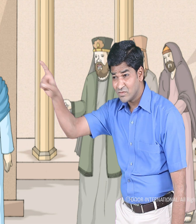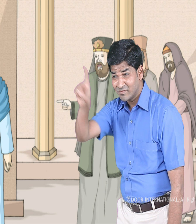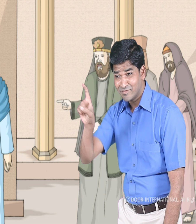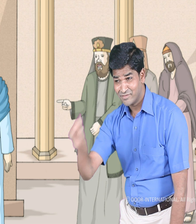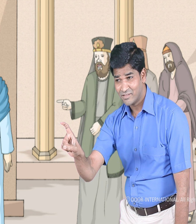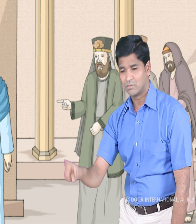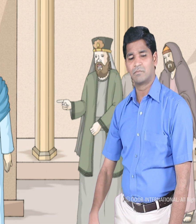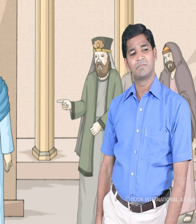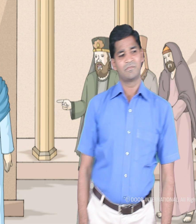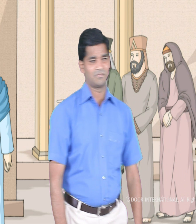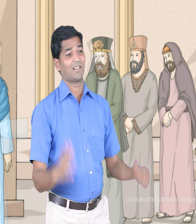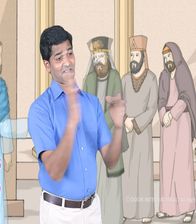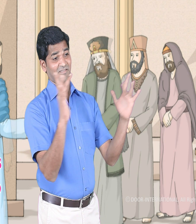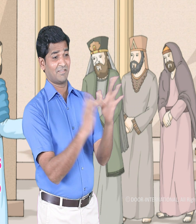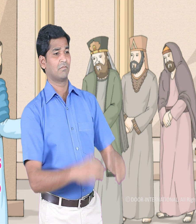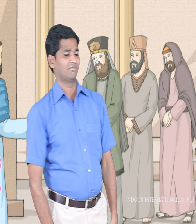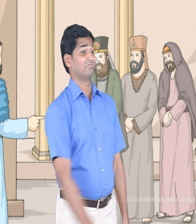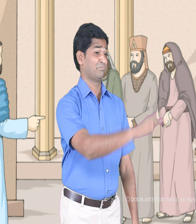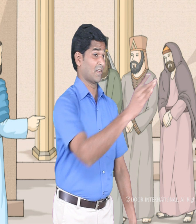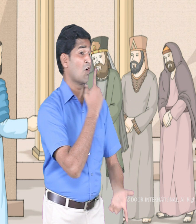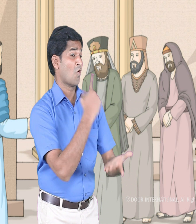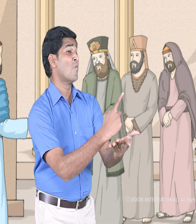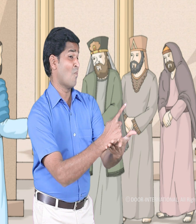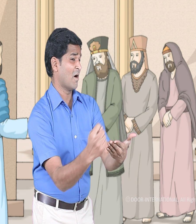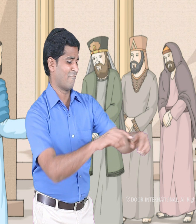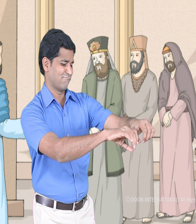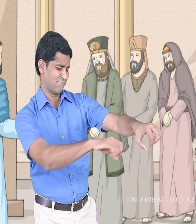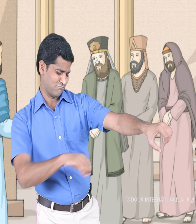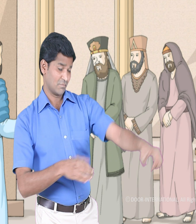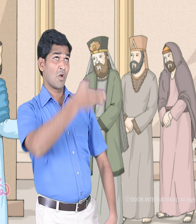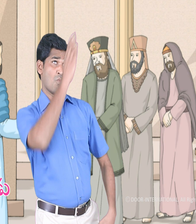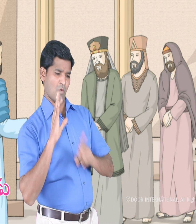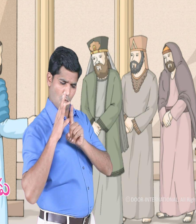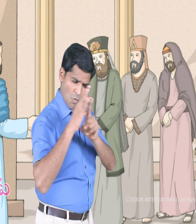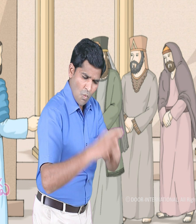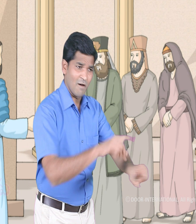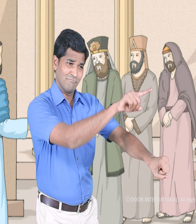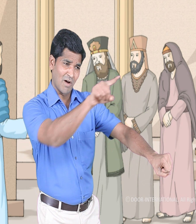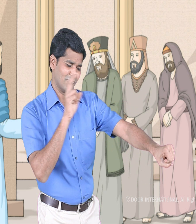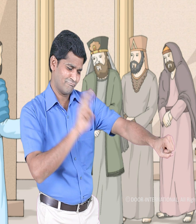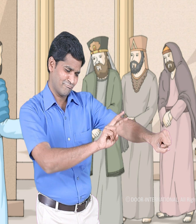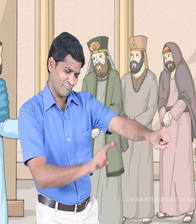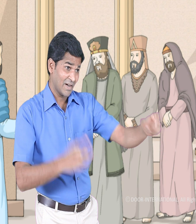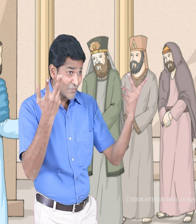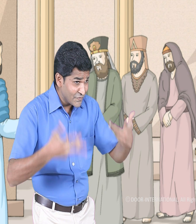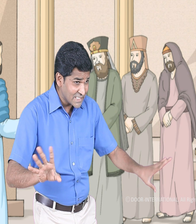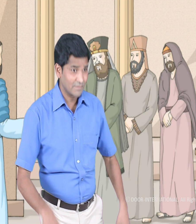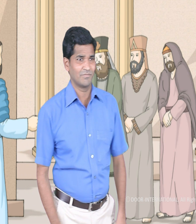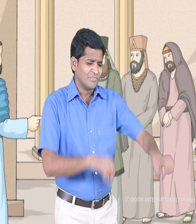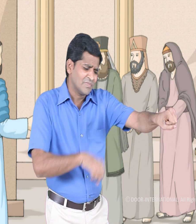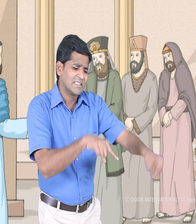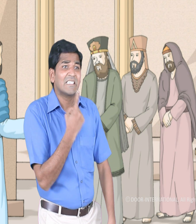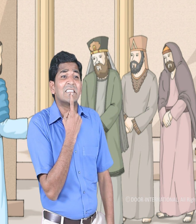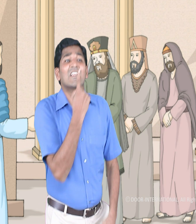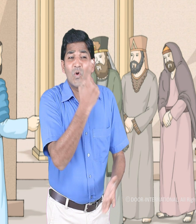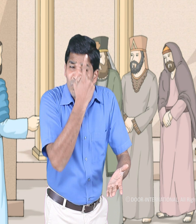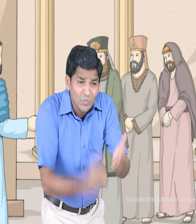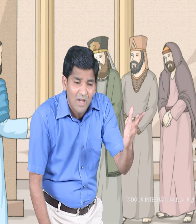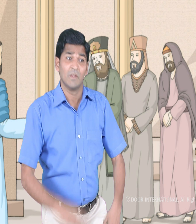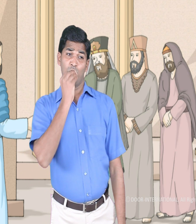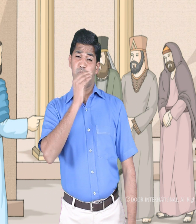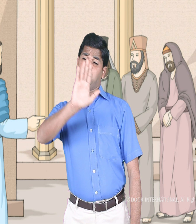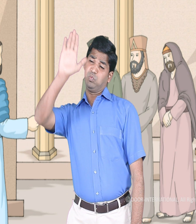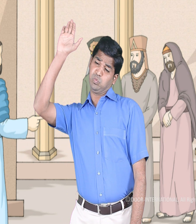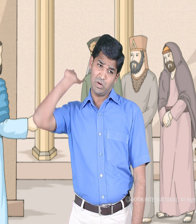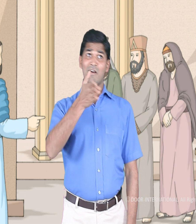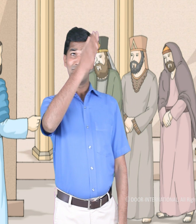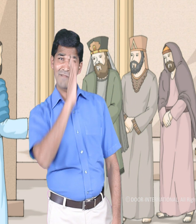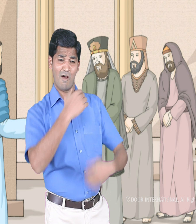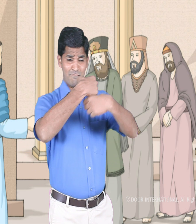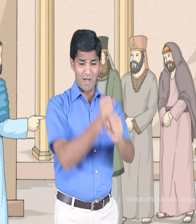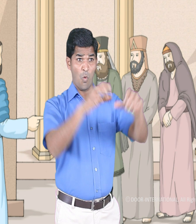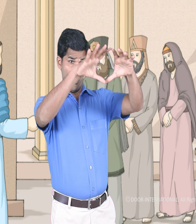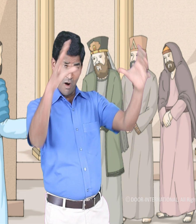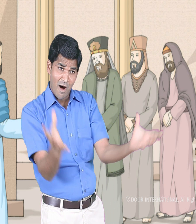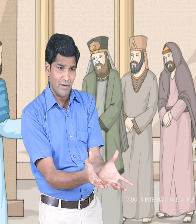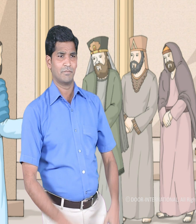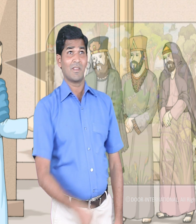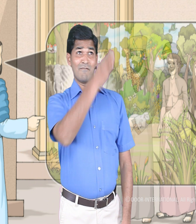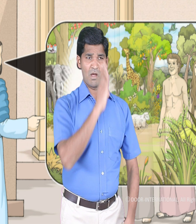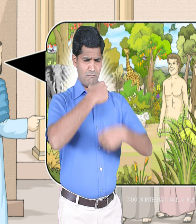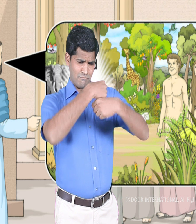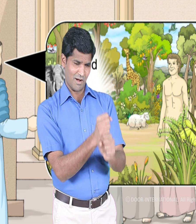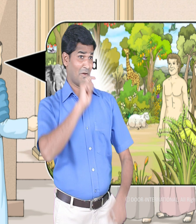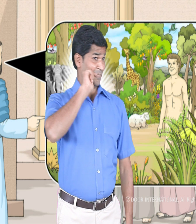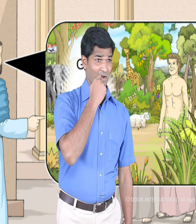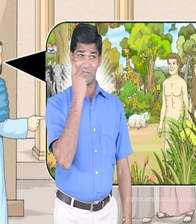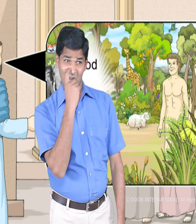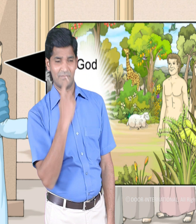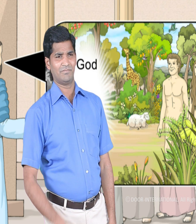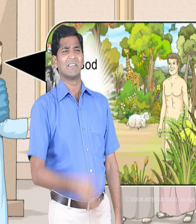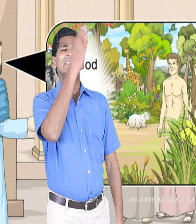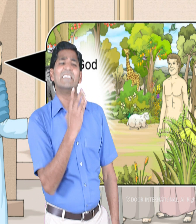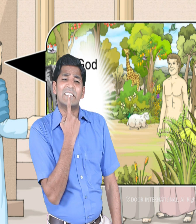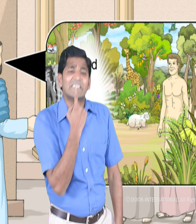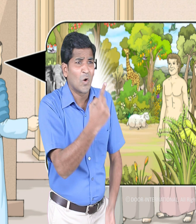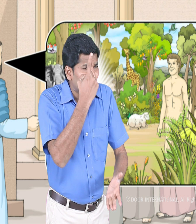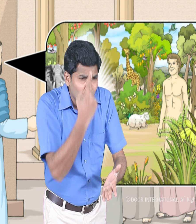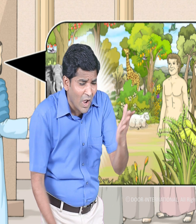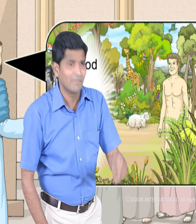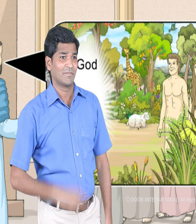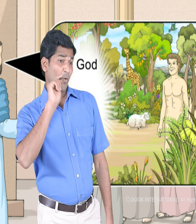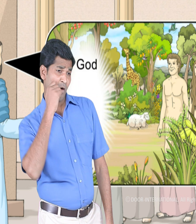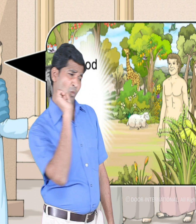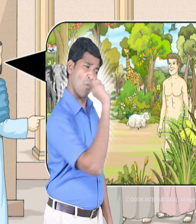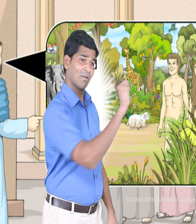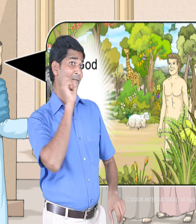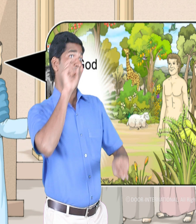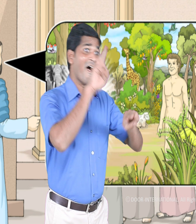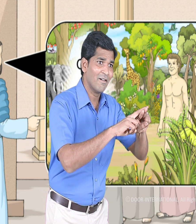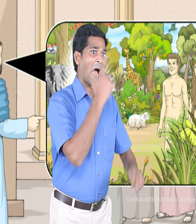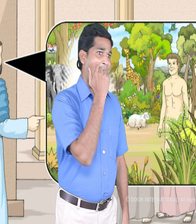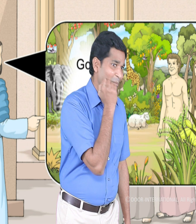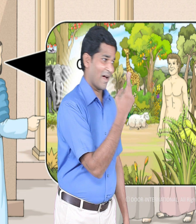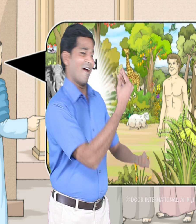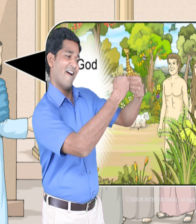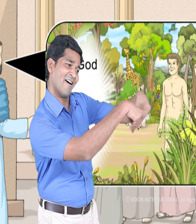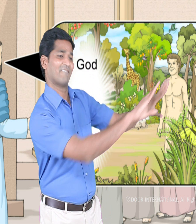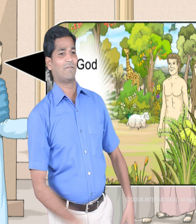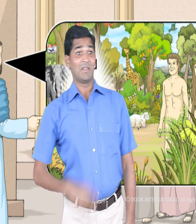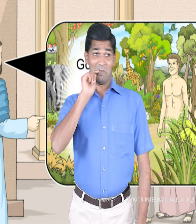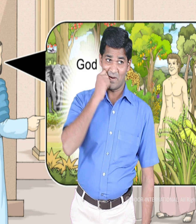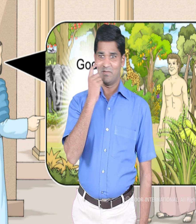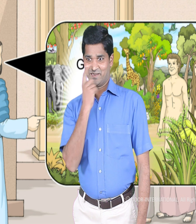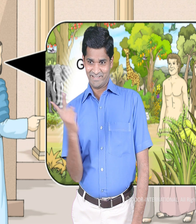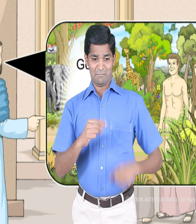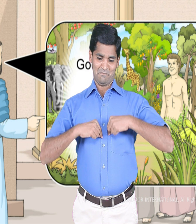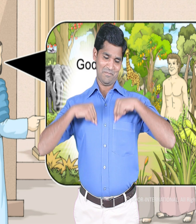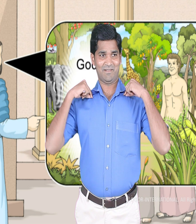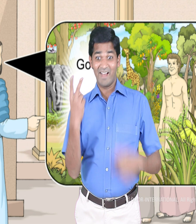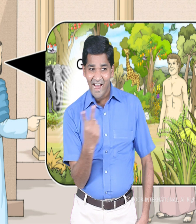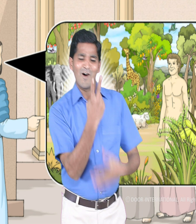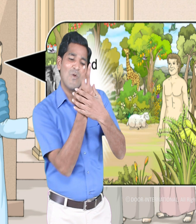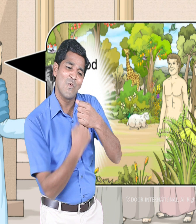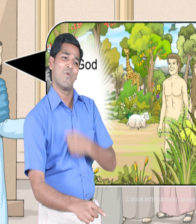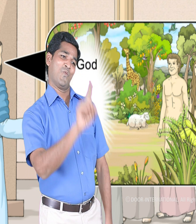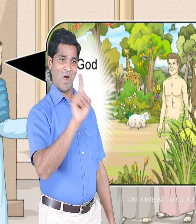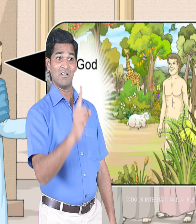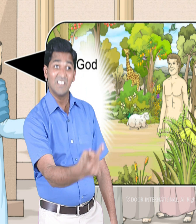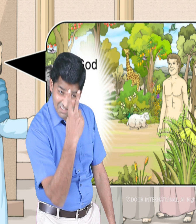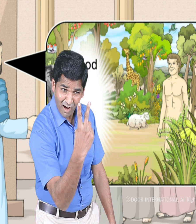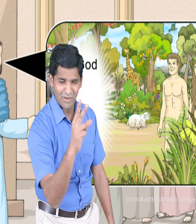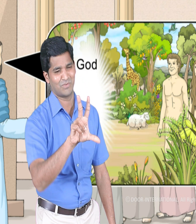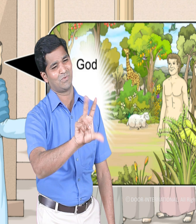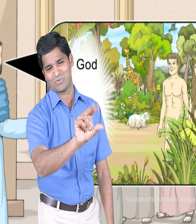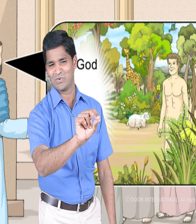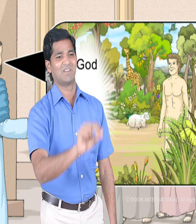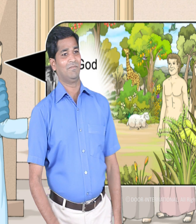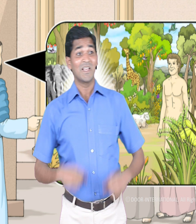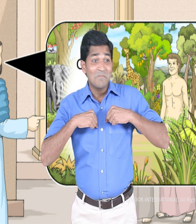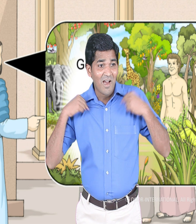Jesus answered, “Have you not read that from the beginning the Creator ‘made them male and female,’ and said, ‘For this reason a man will leave his father and mother and be united to his wife, and the two will become one flesh’?